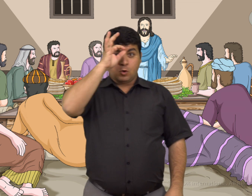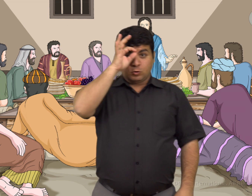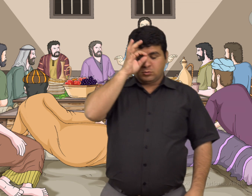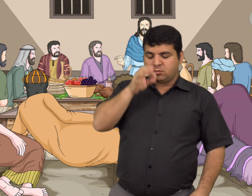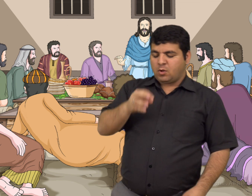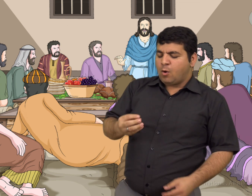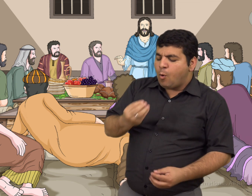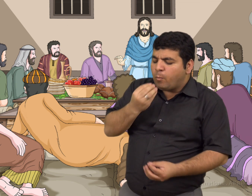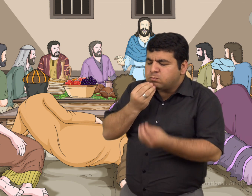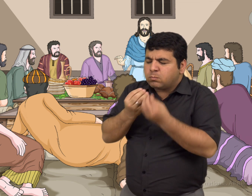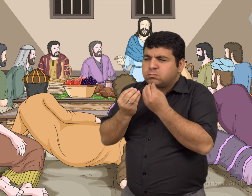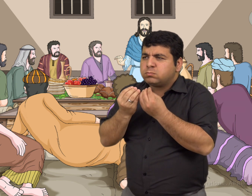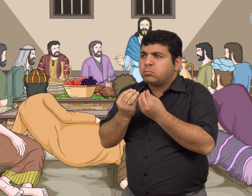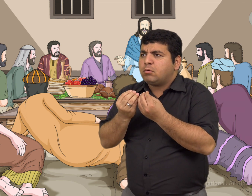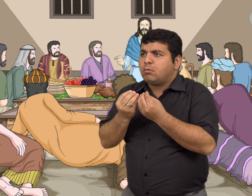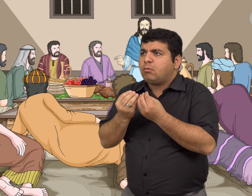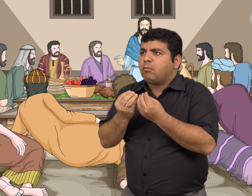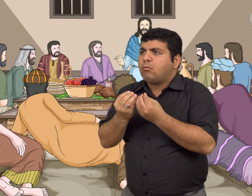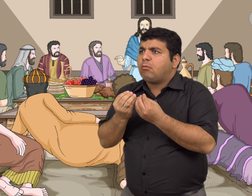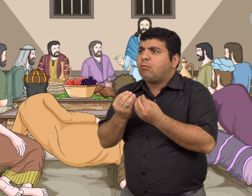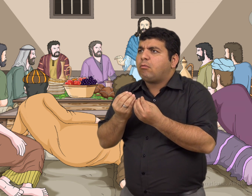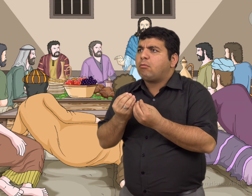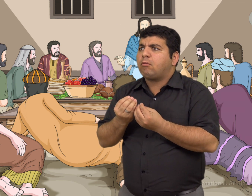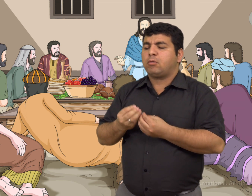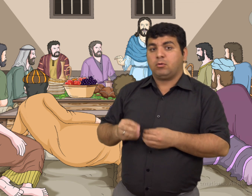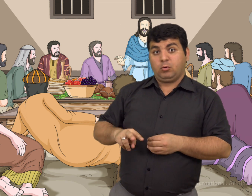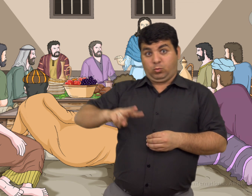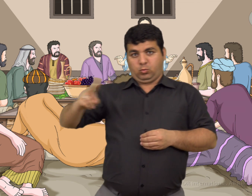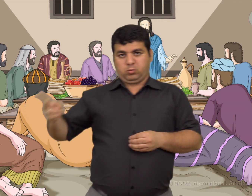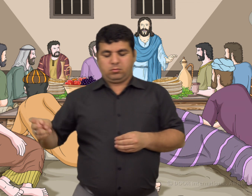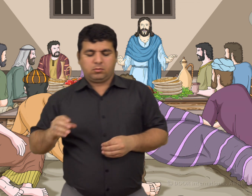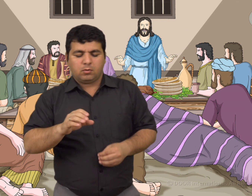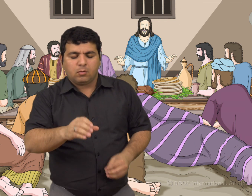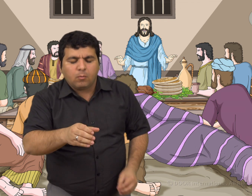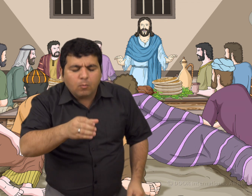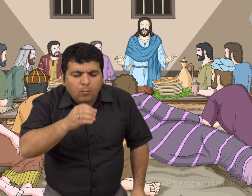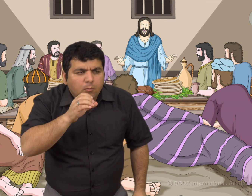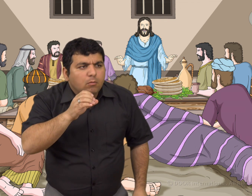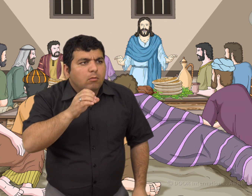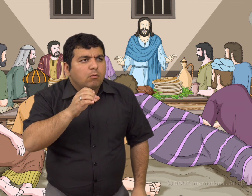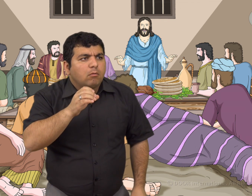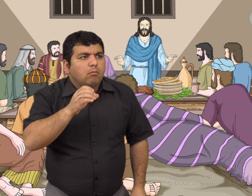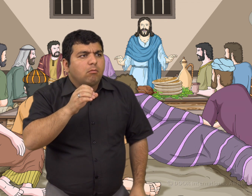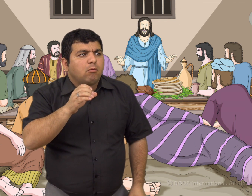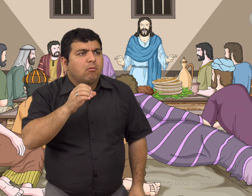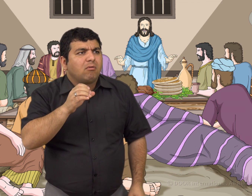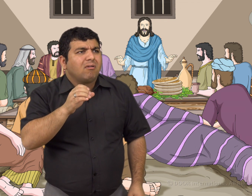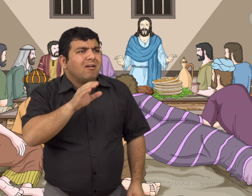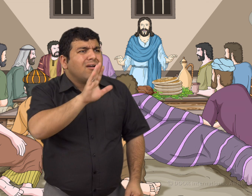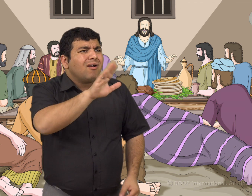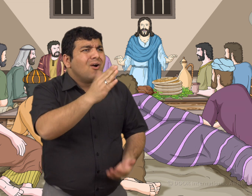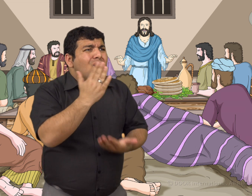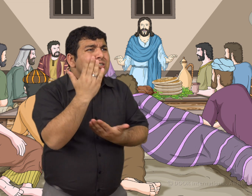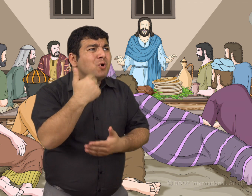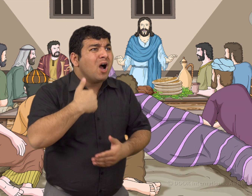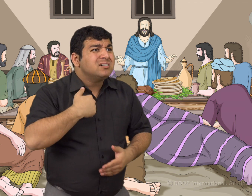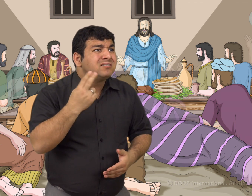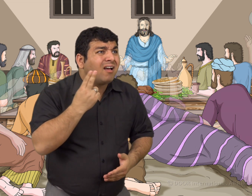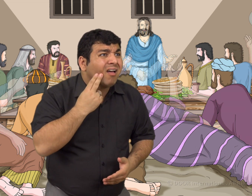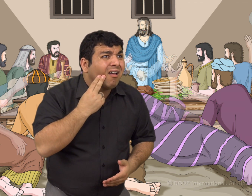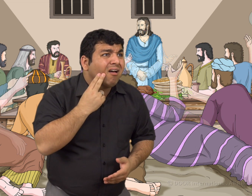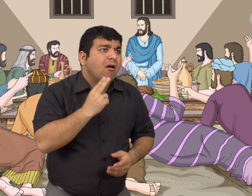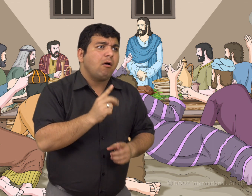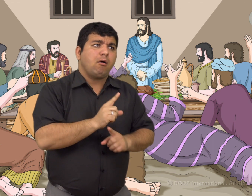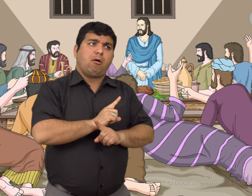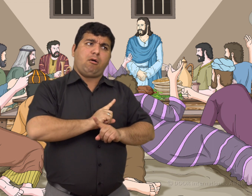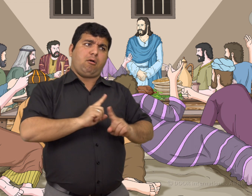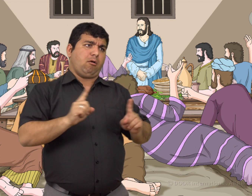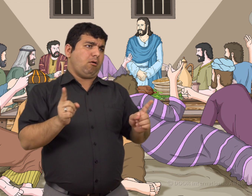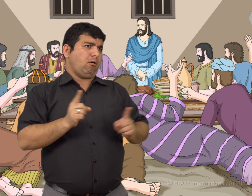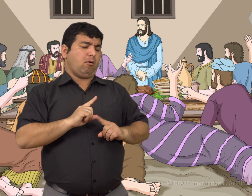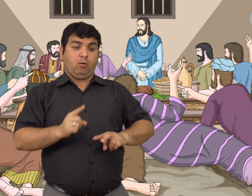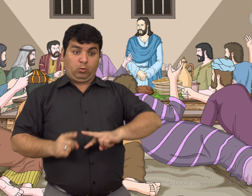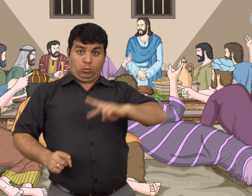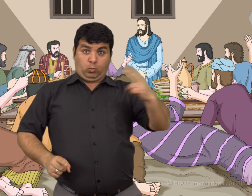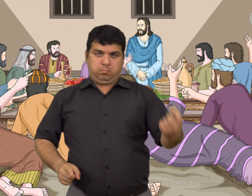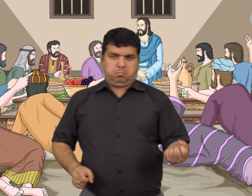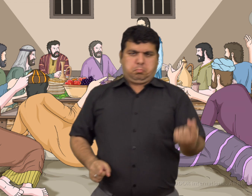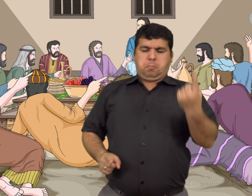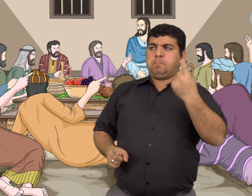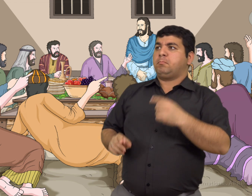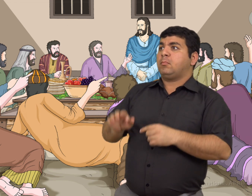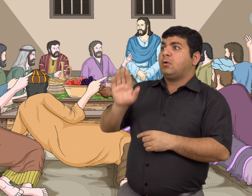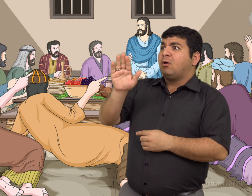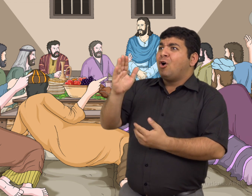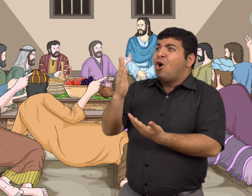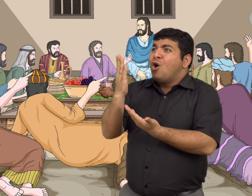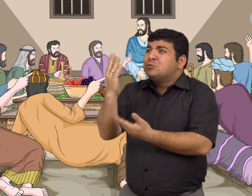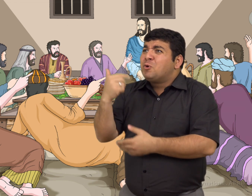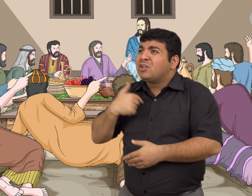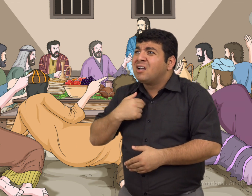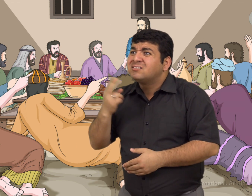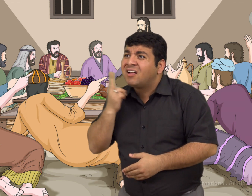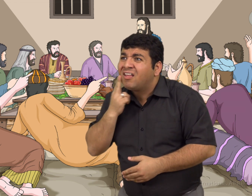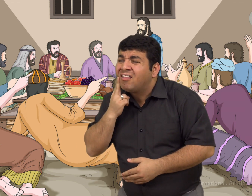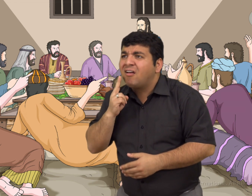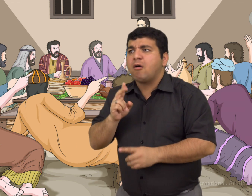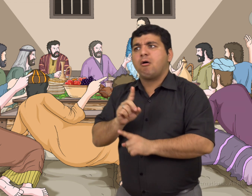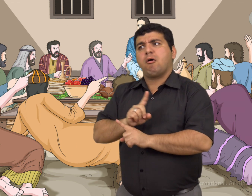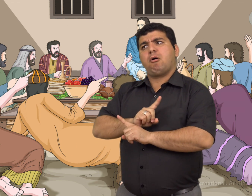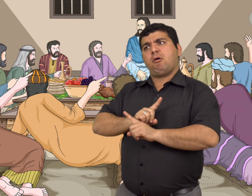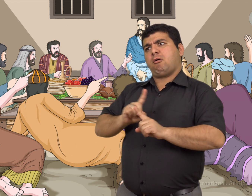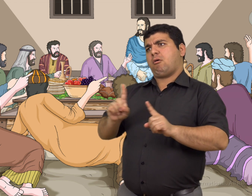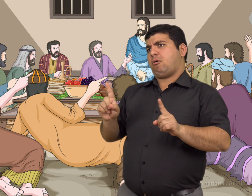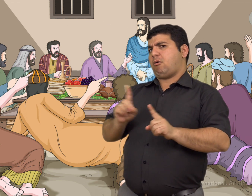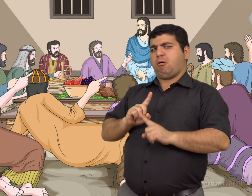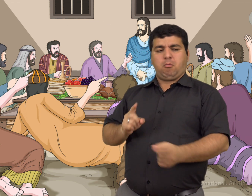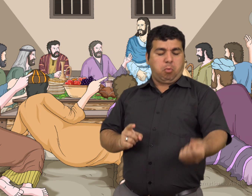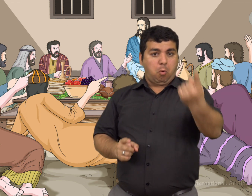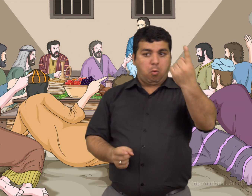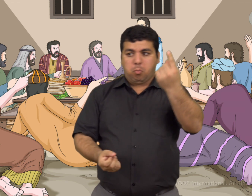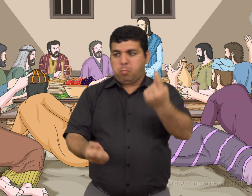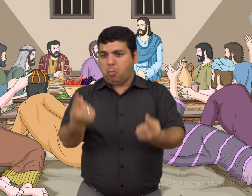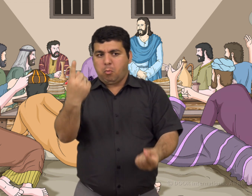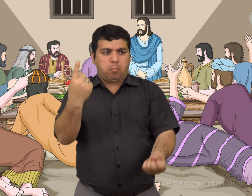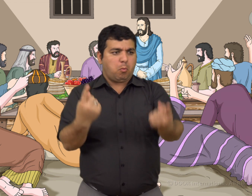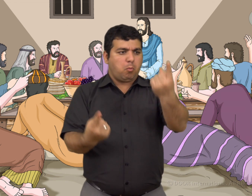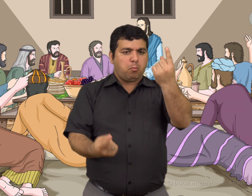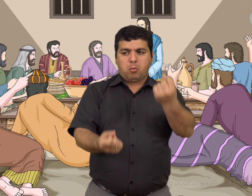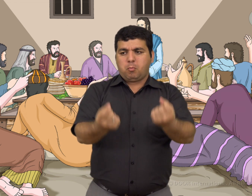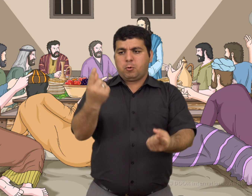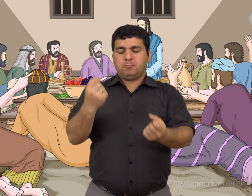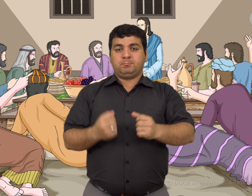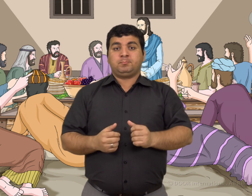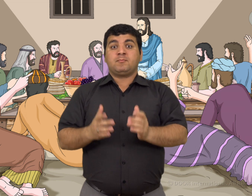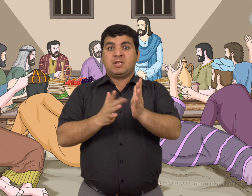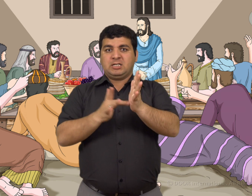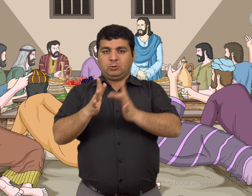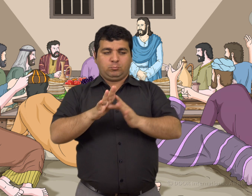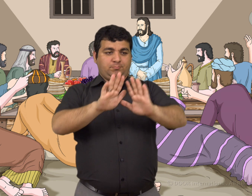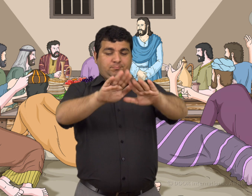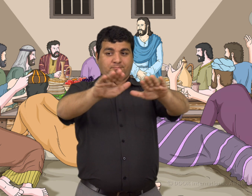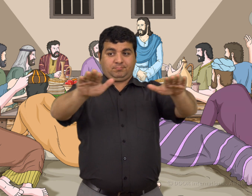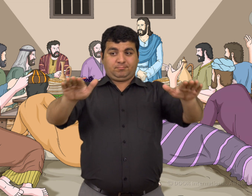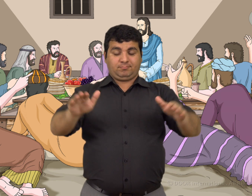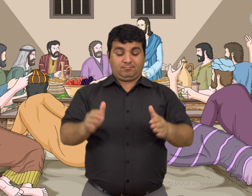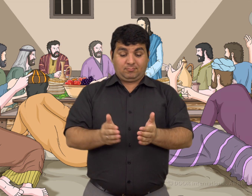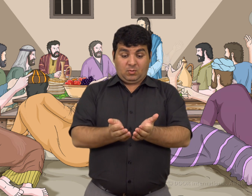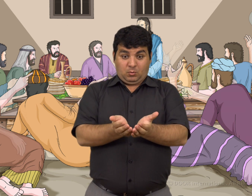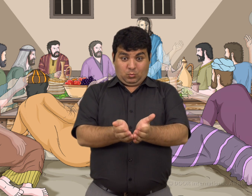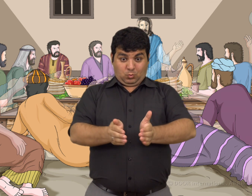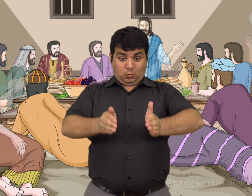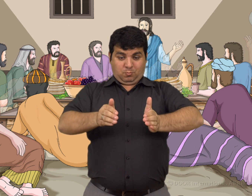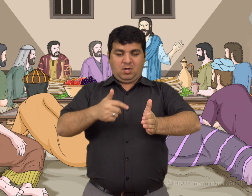They were deeply grieved and began to ask Him one after another, “Surely not I, Lord?”